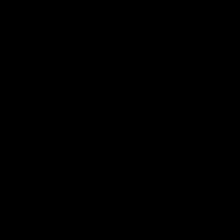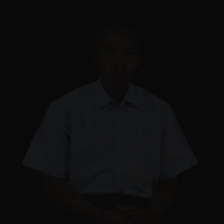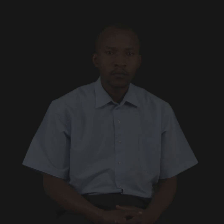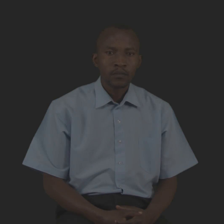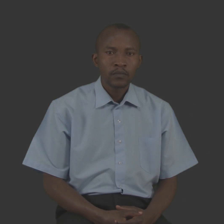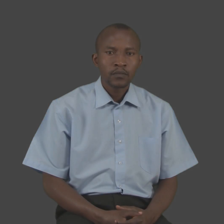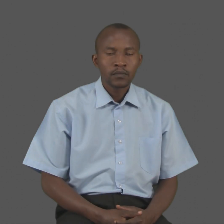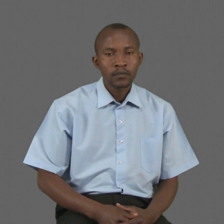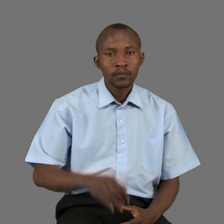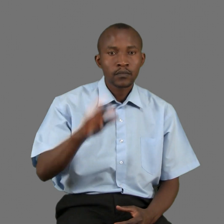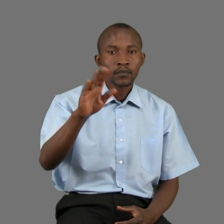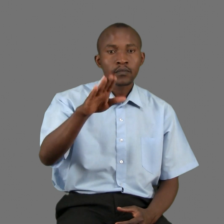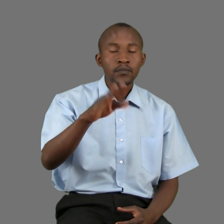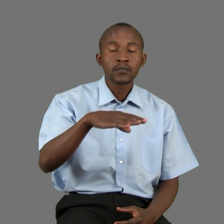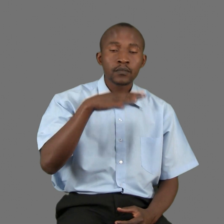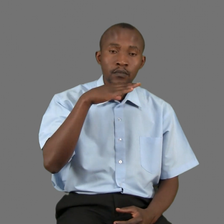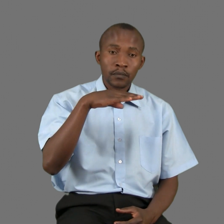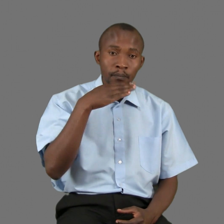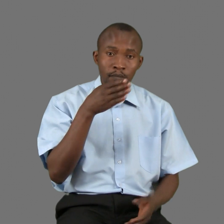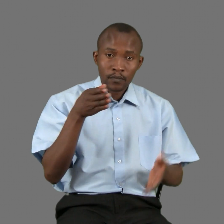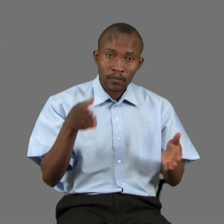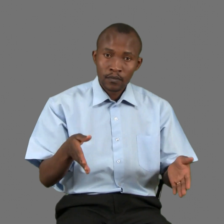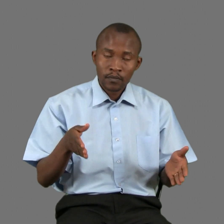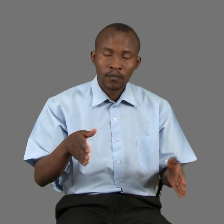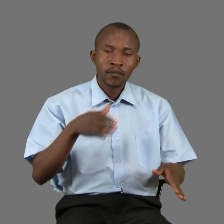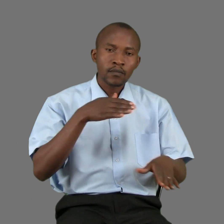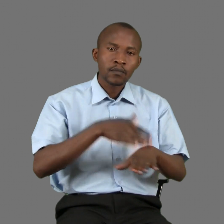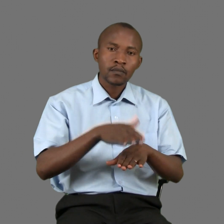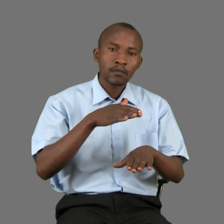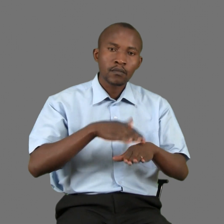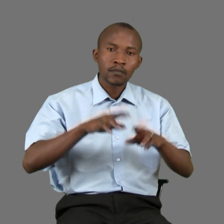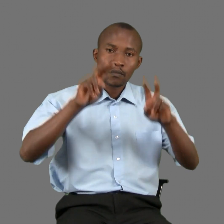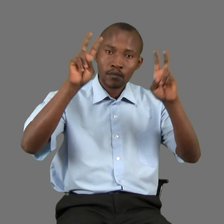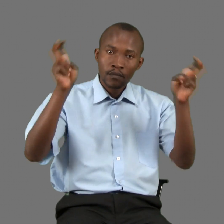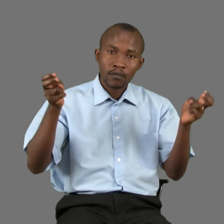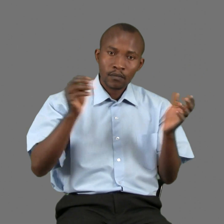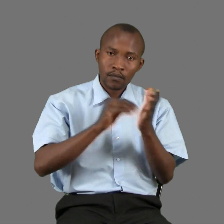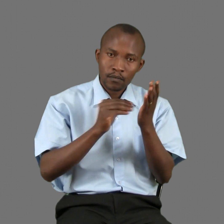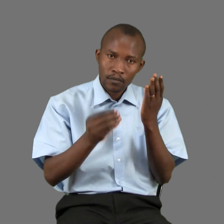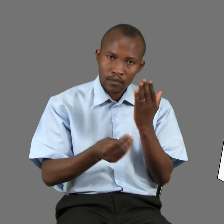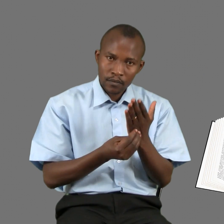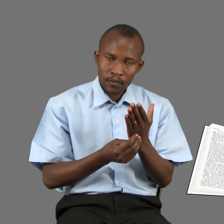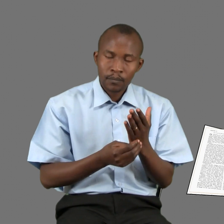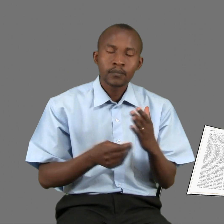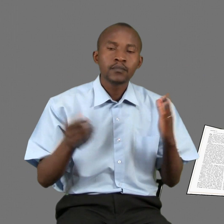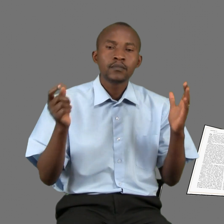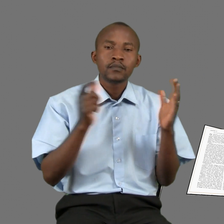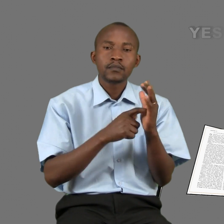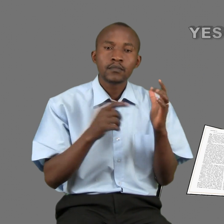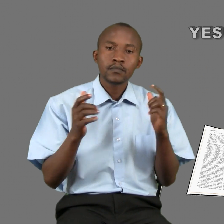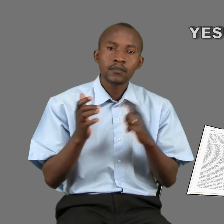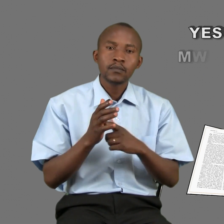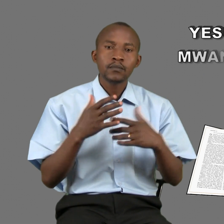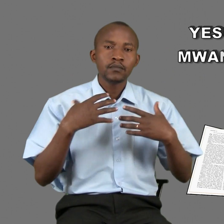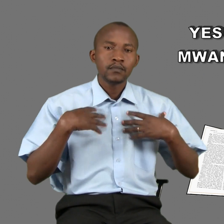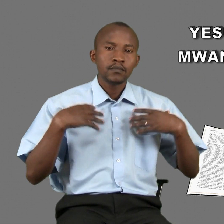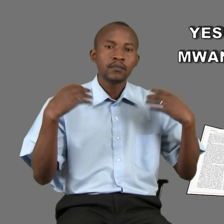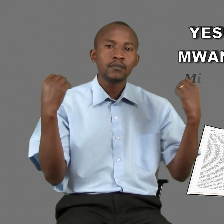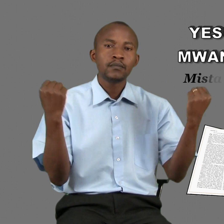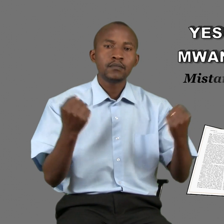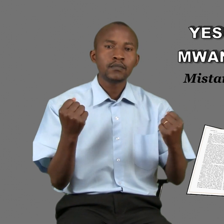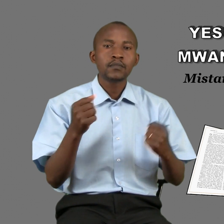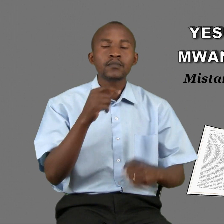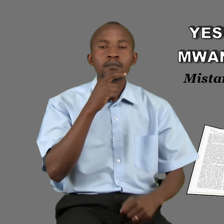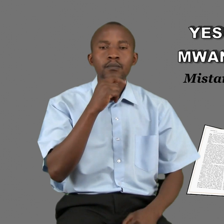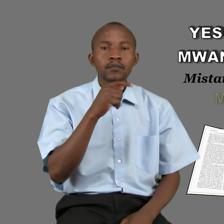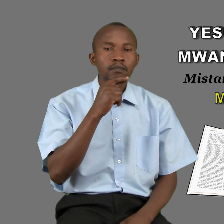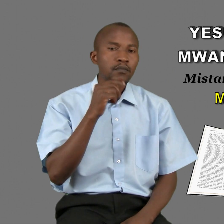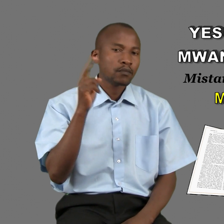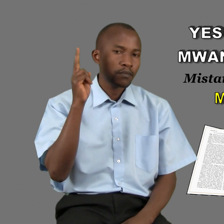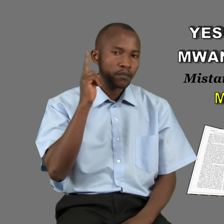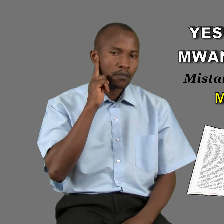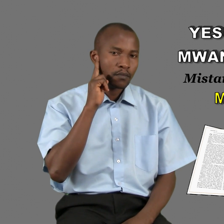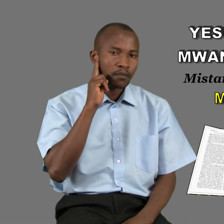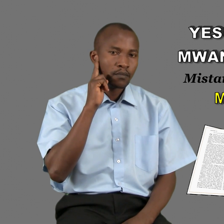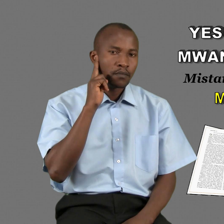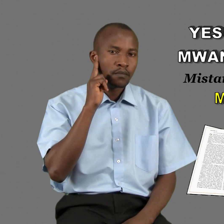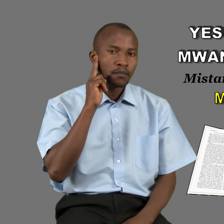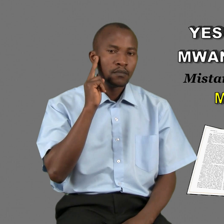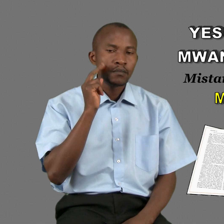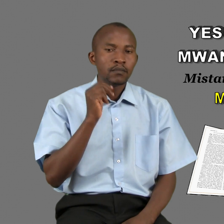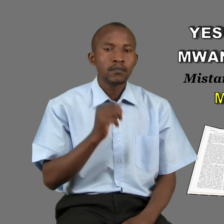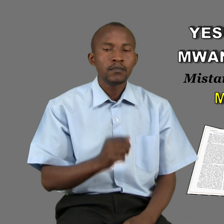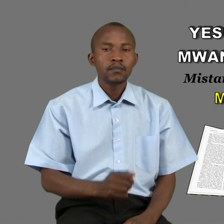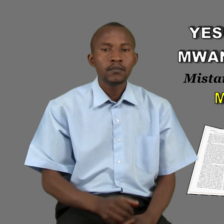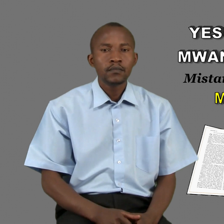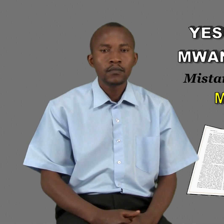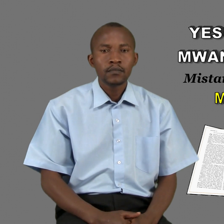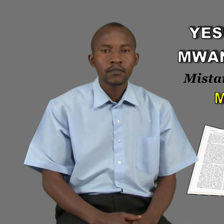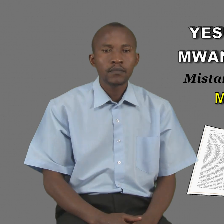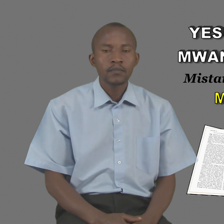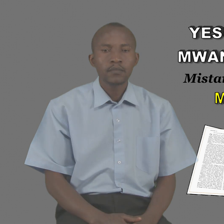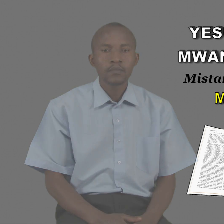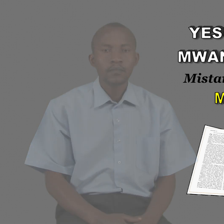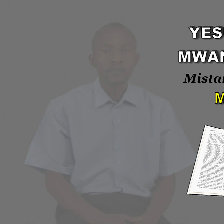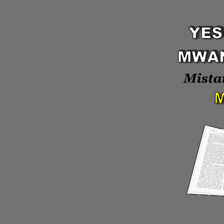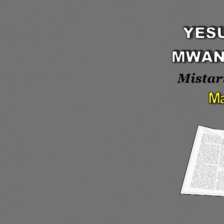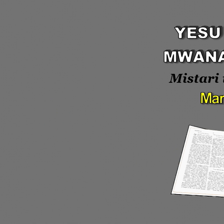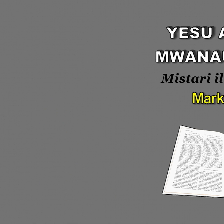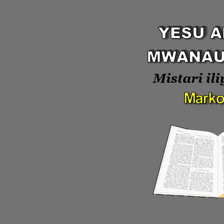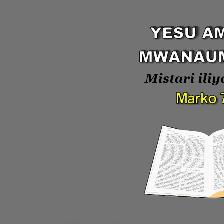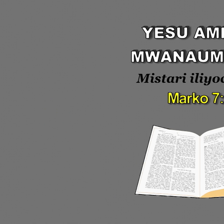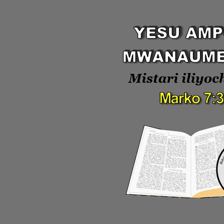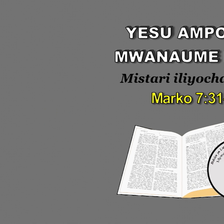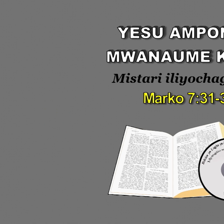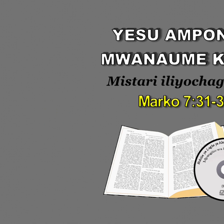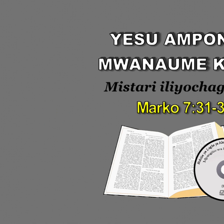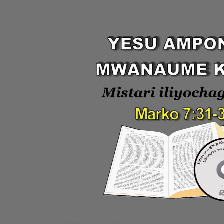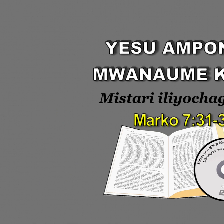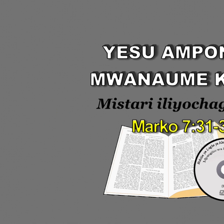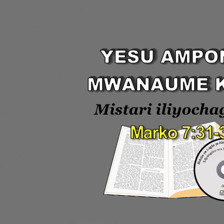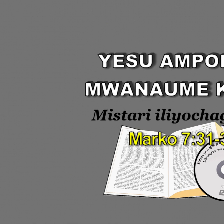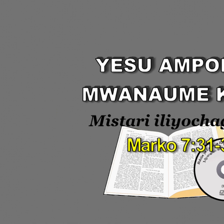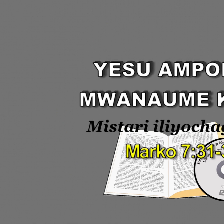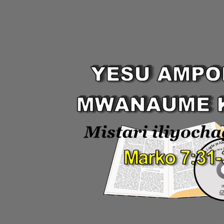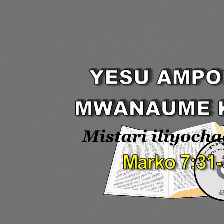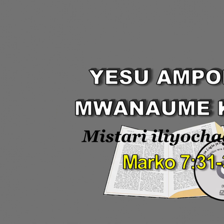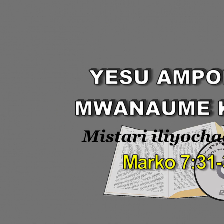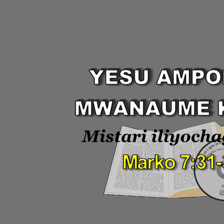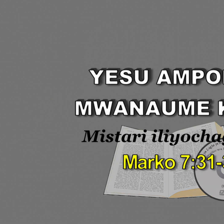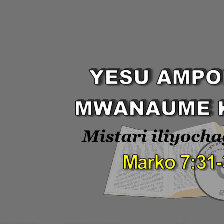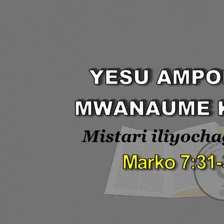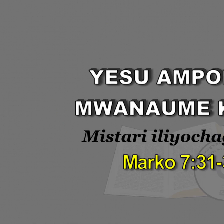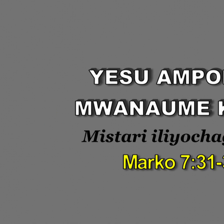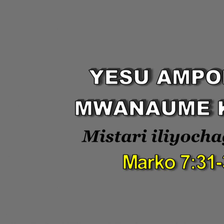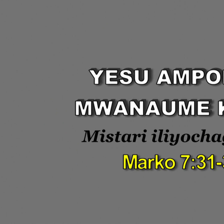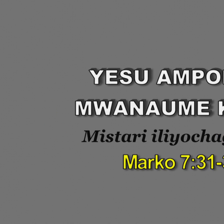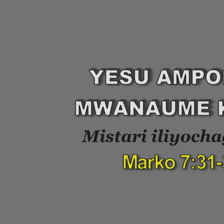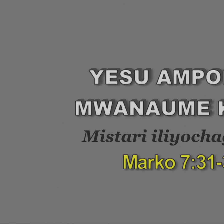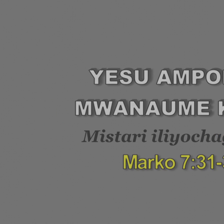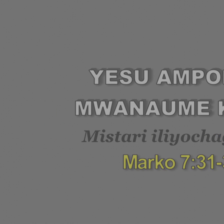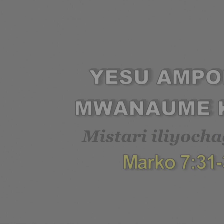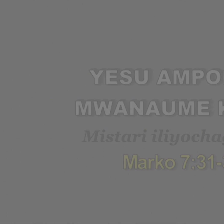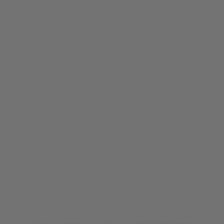Jesus and a deaf man